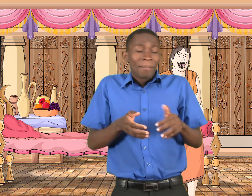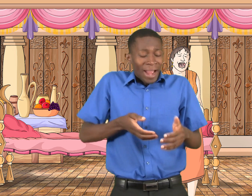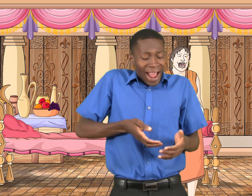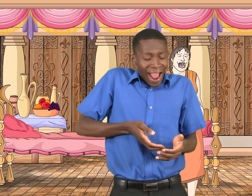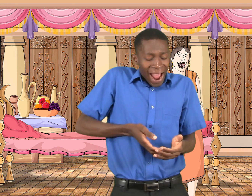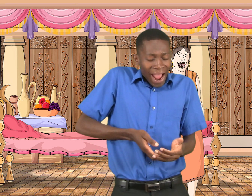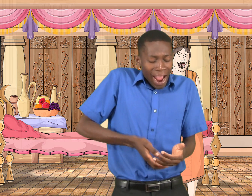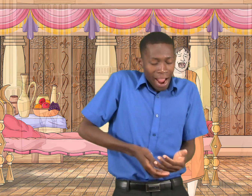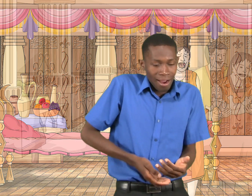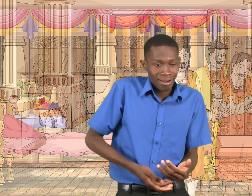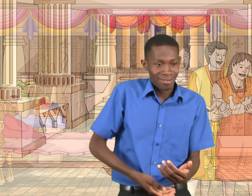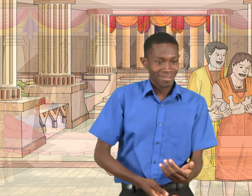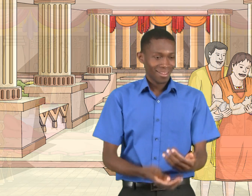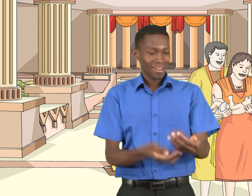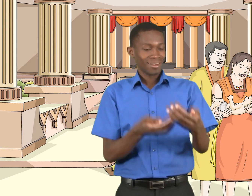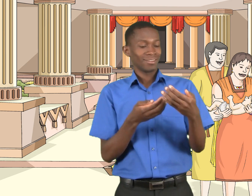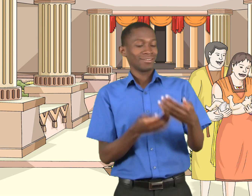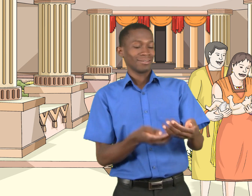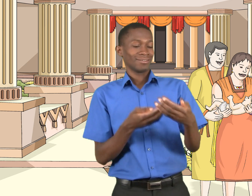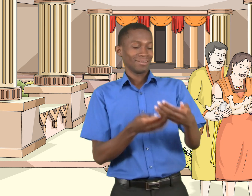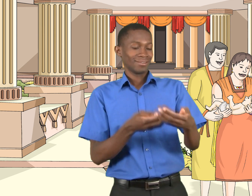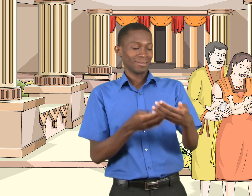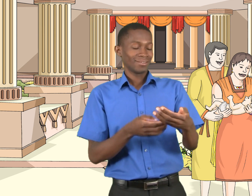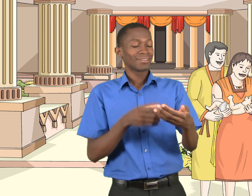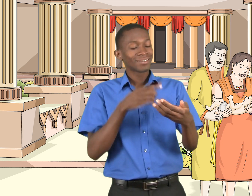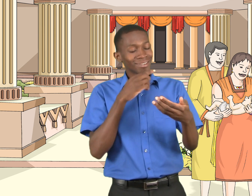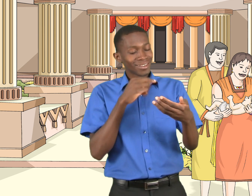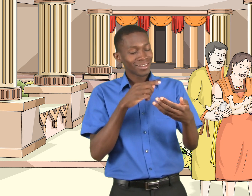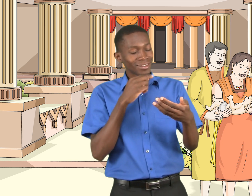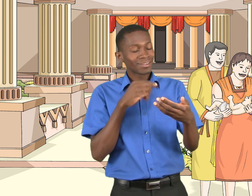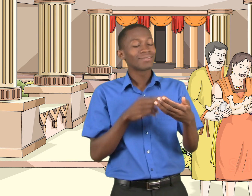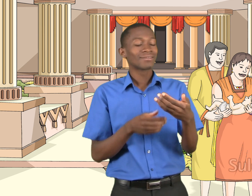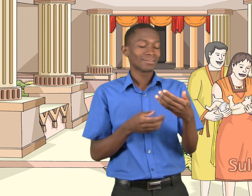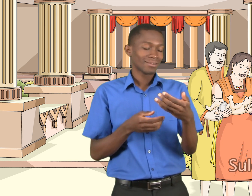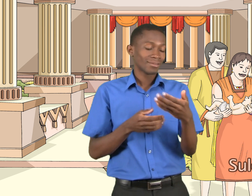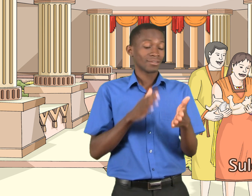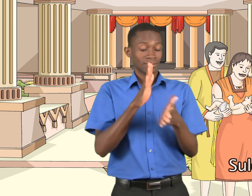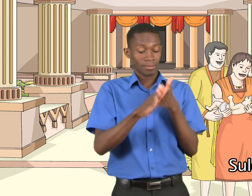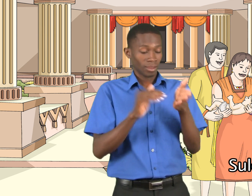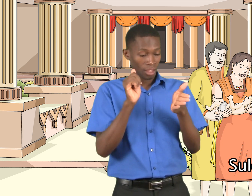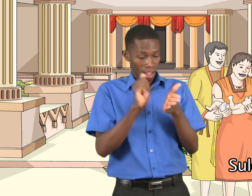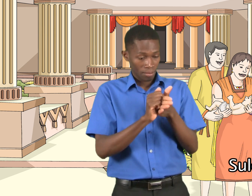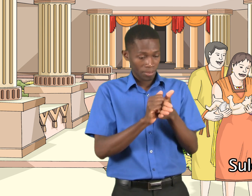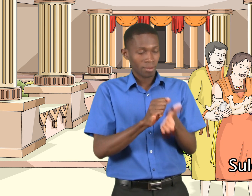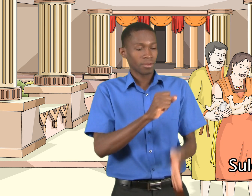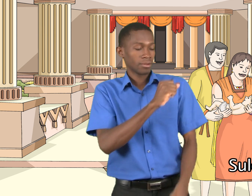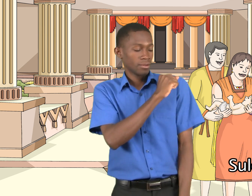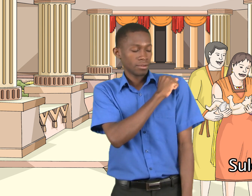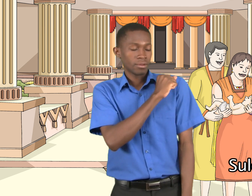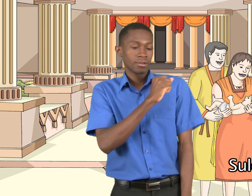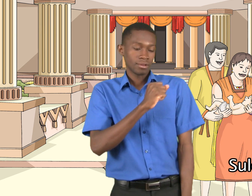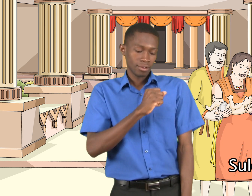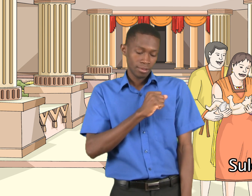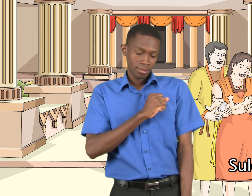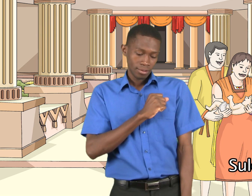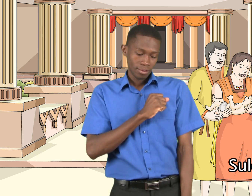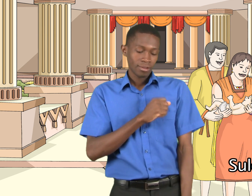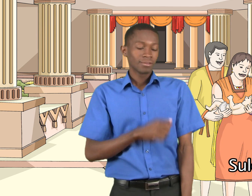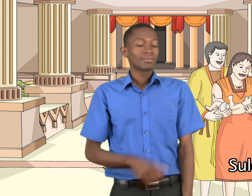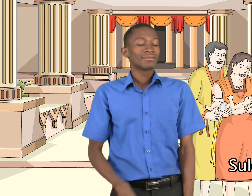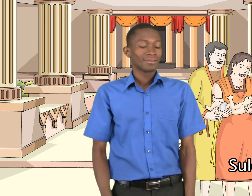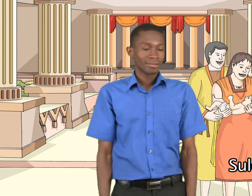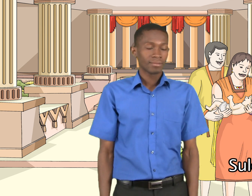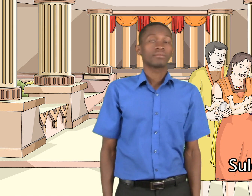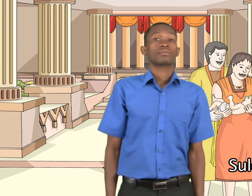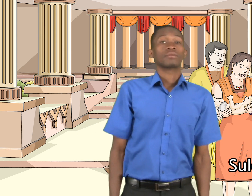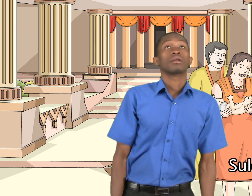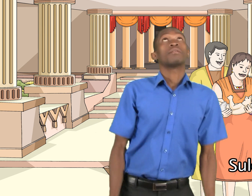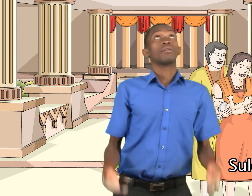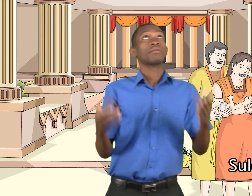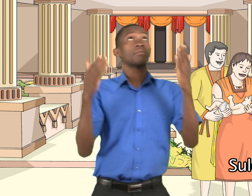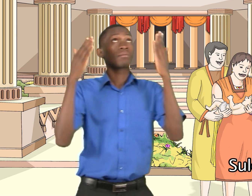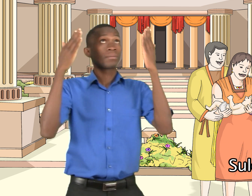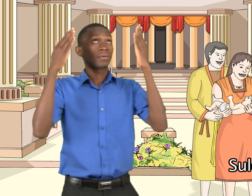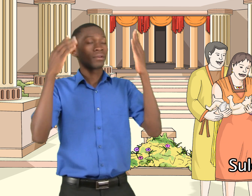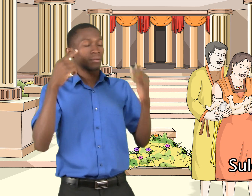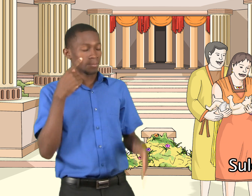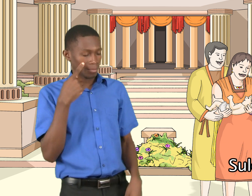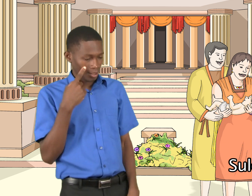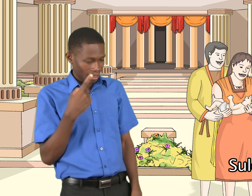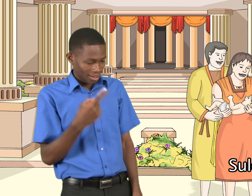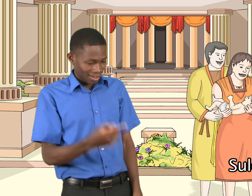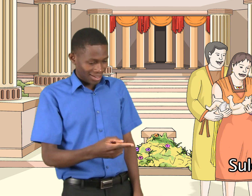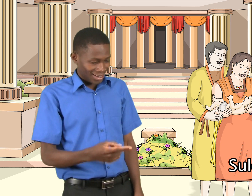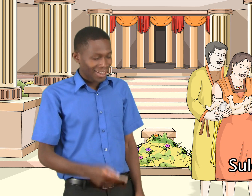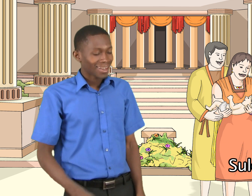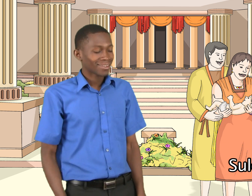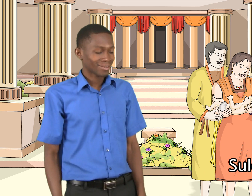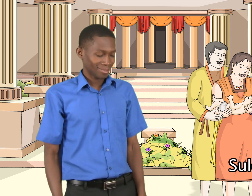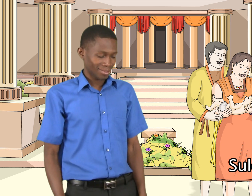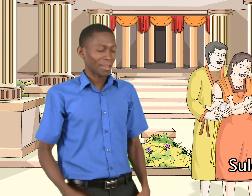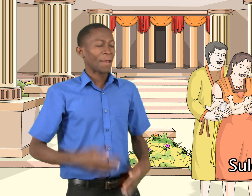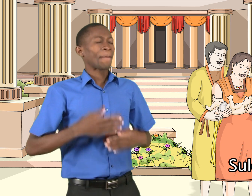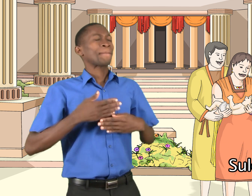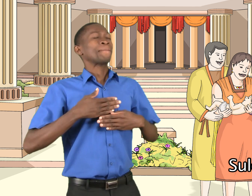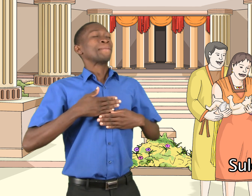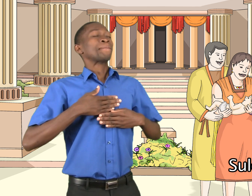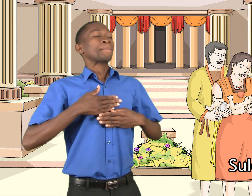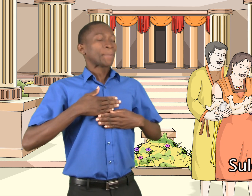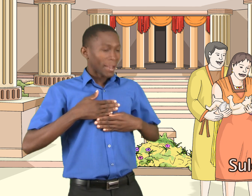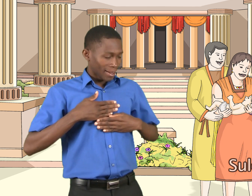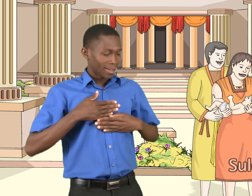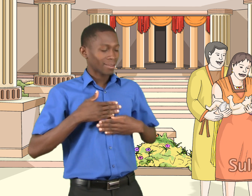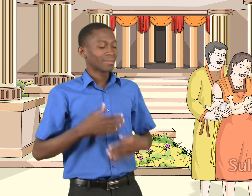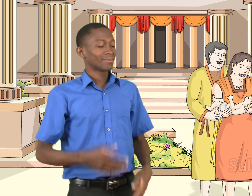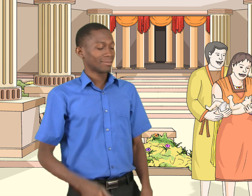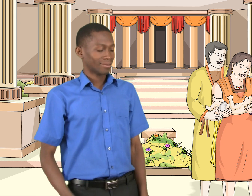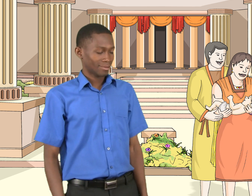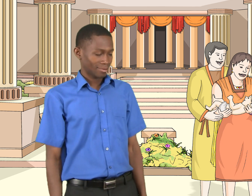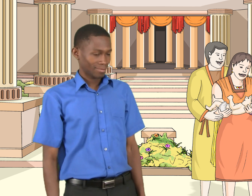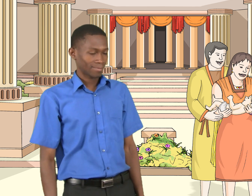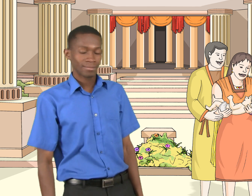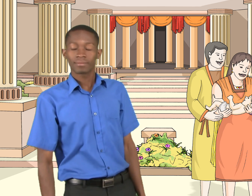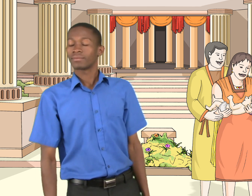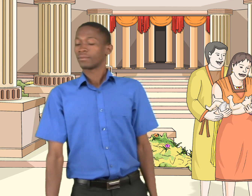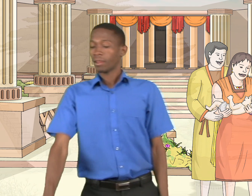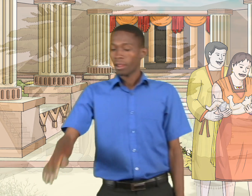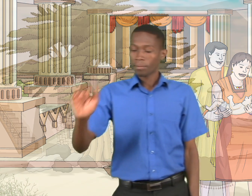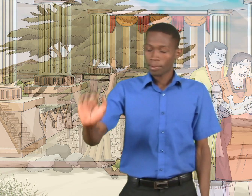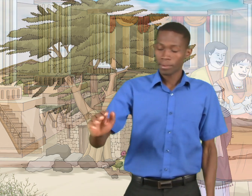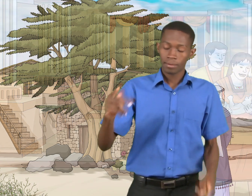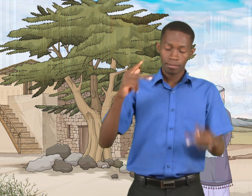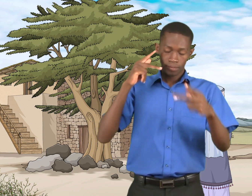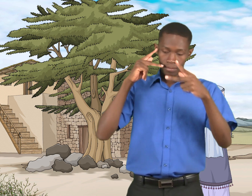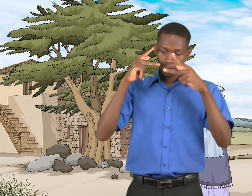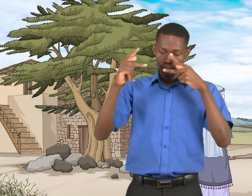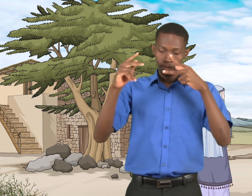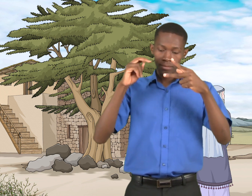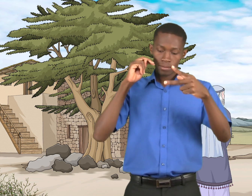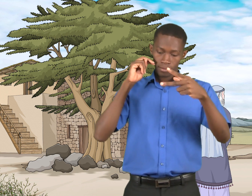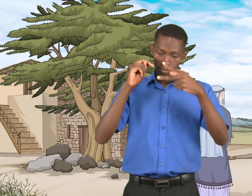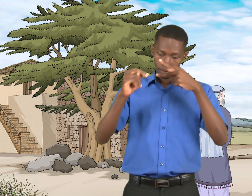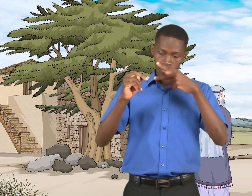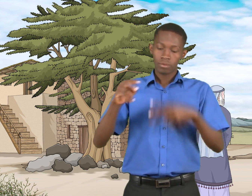So she gave birth to a son, and they named him Solomon.